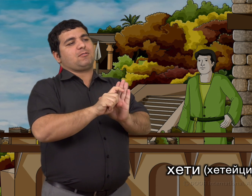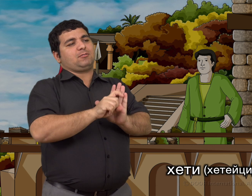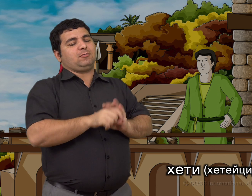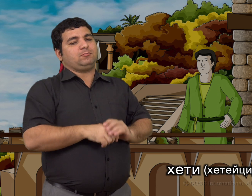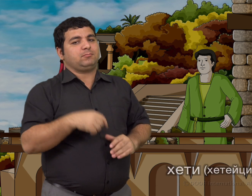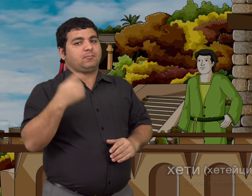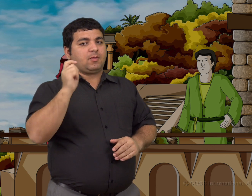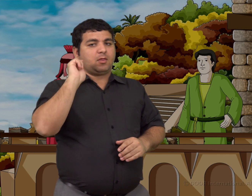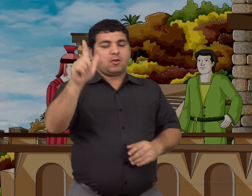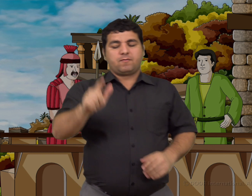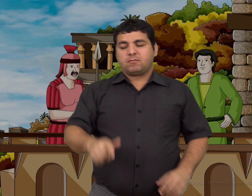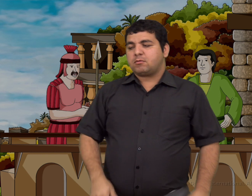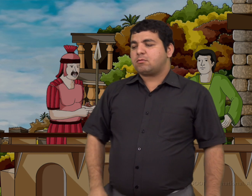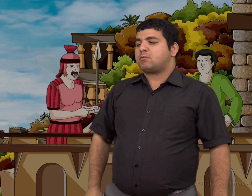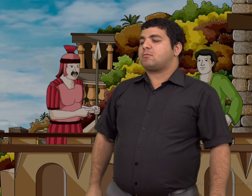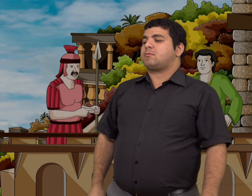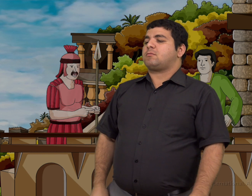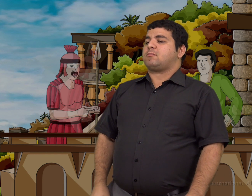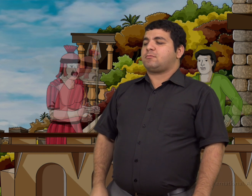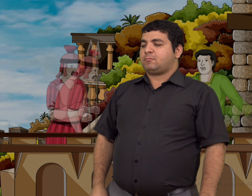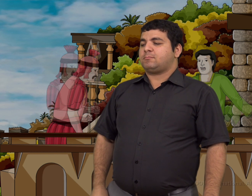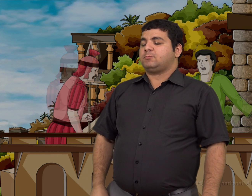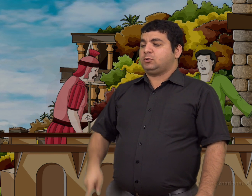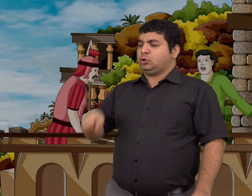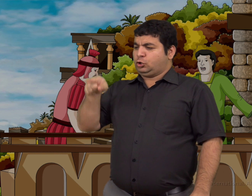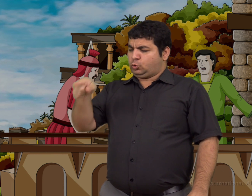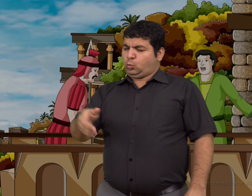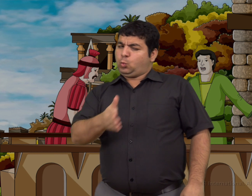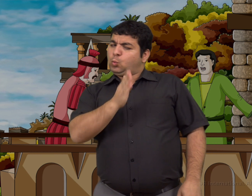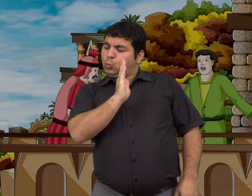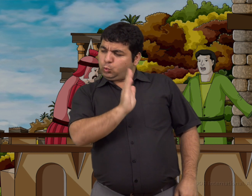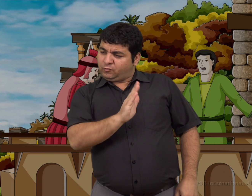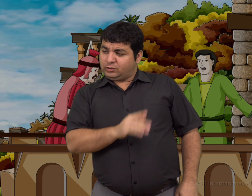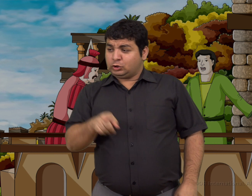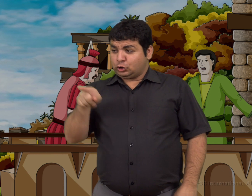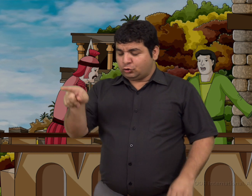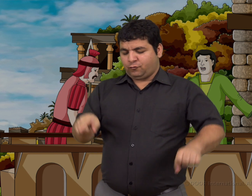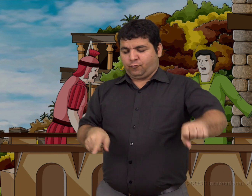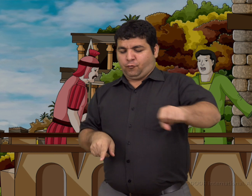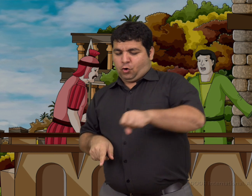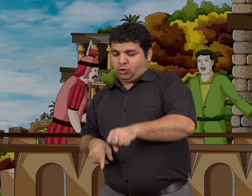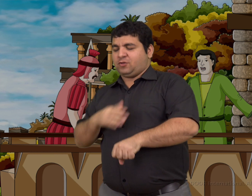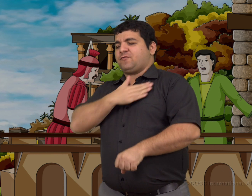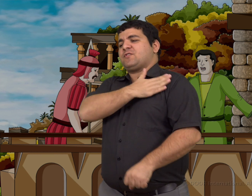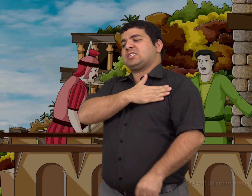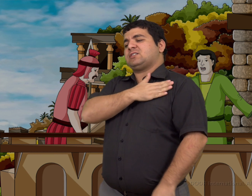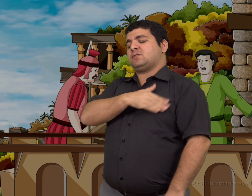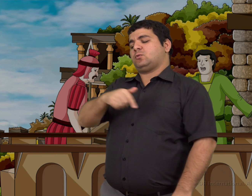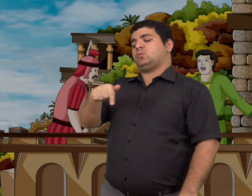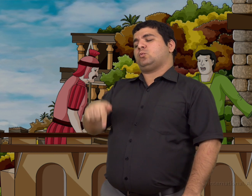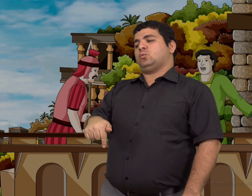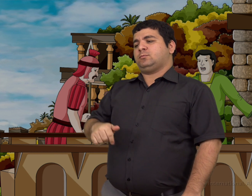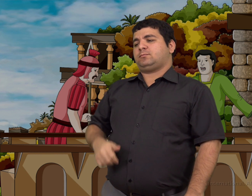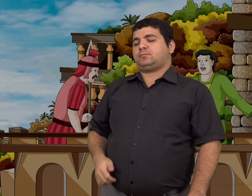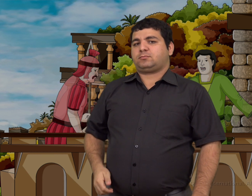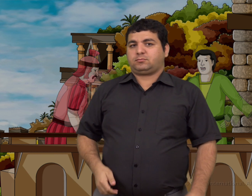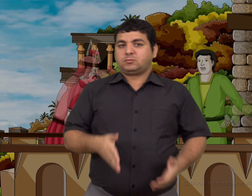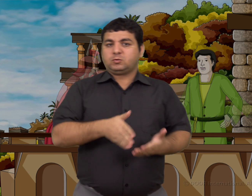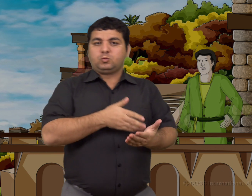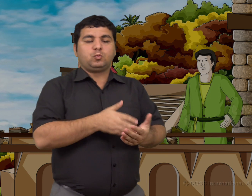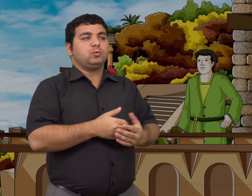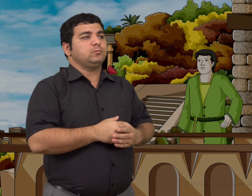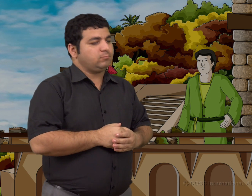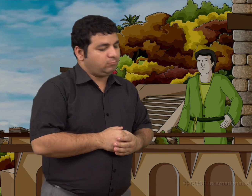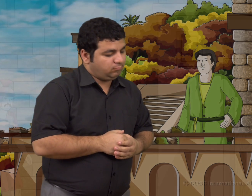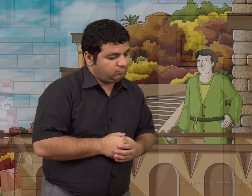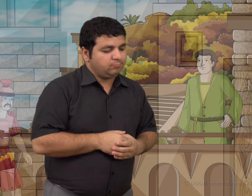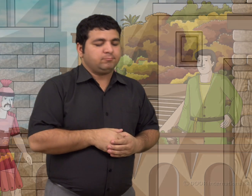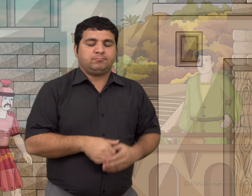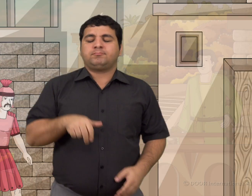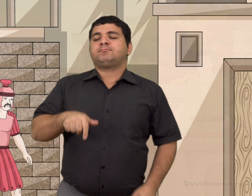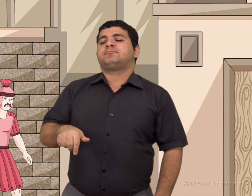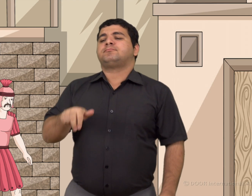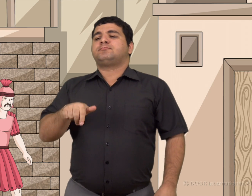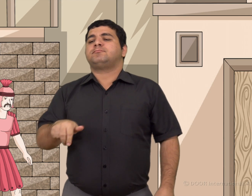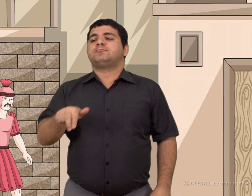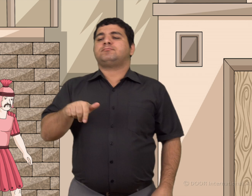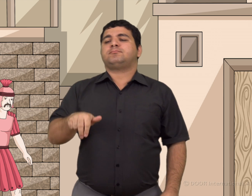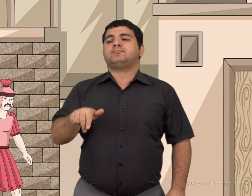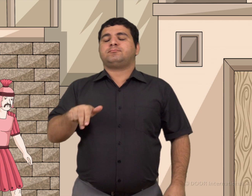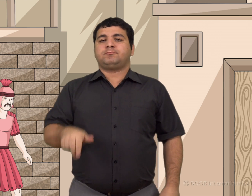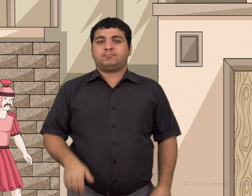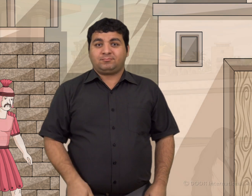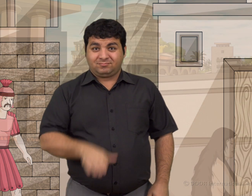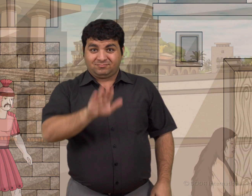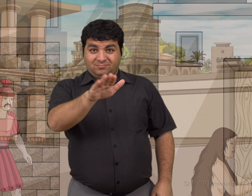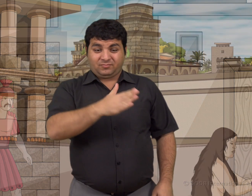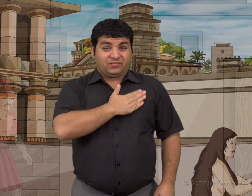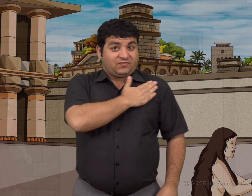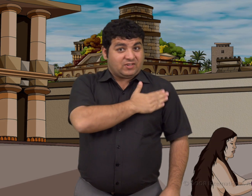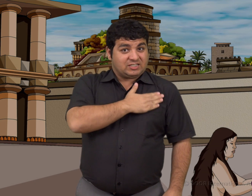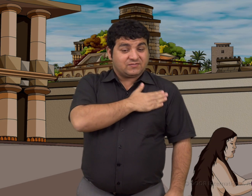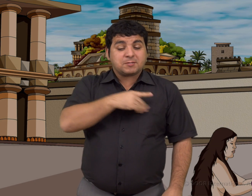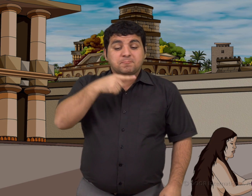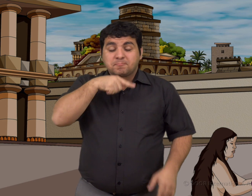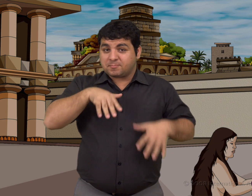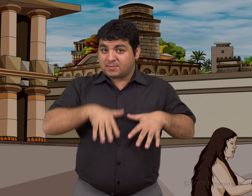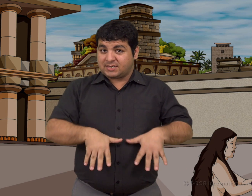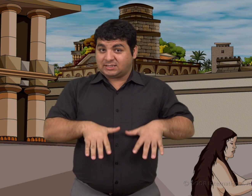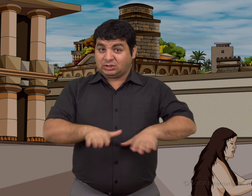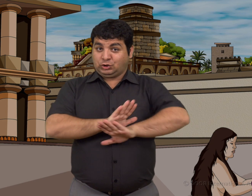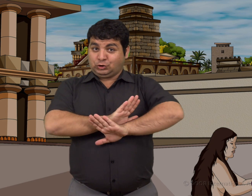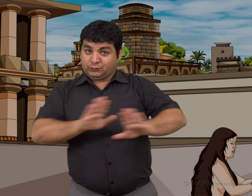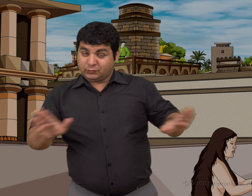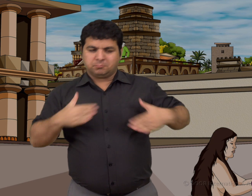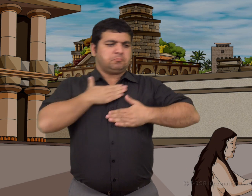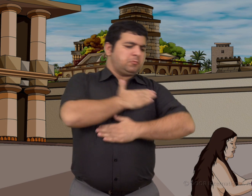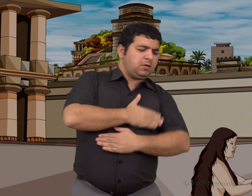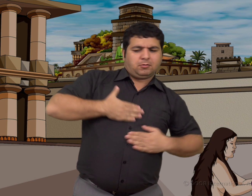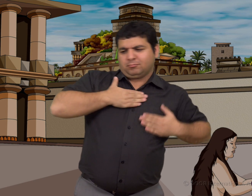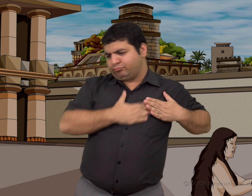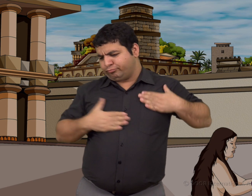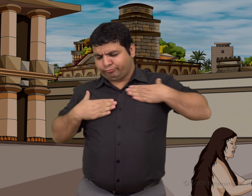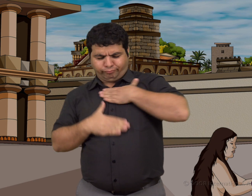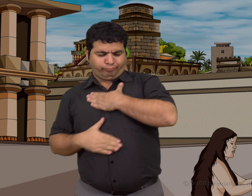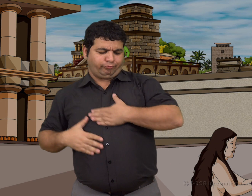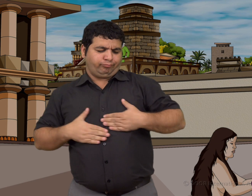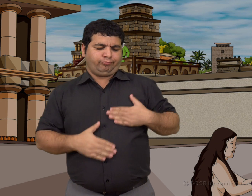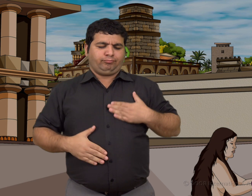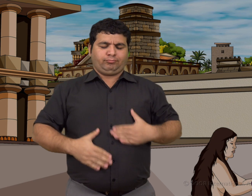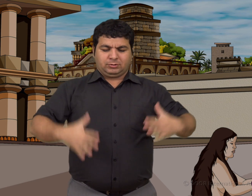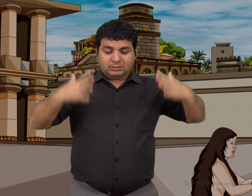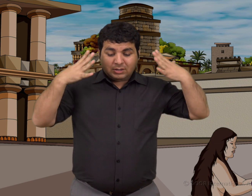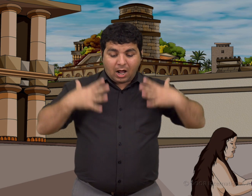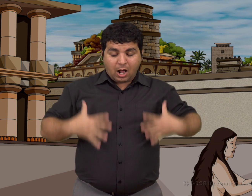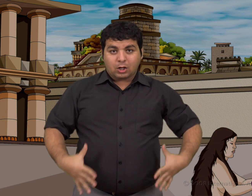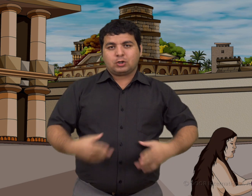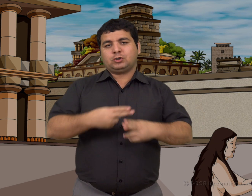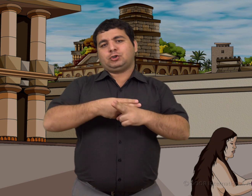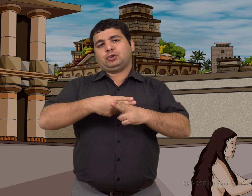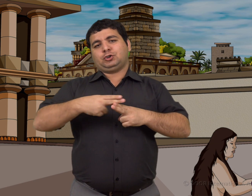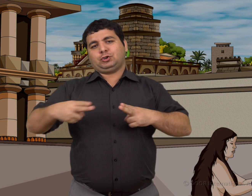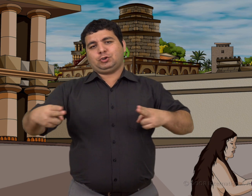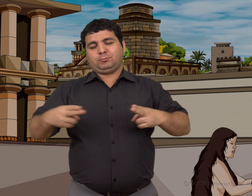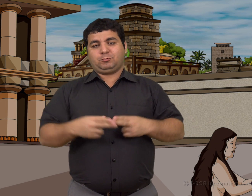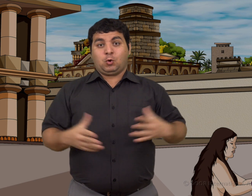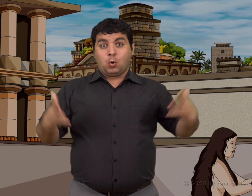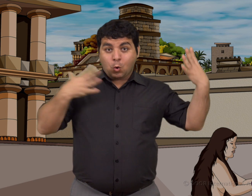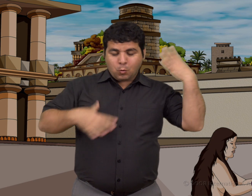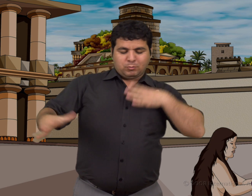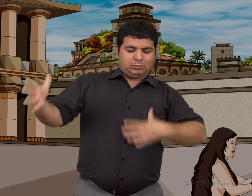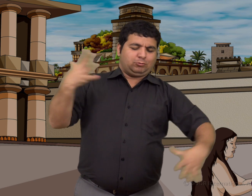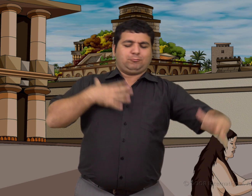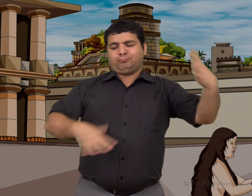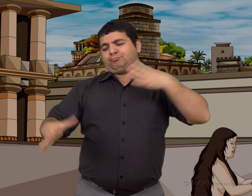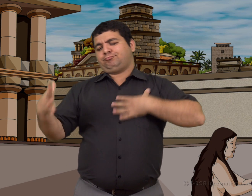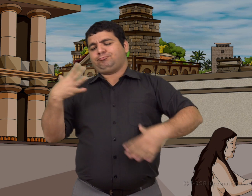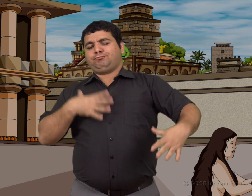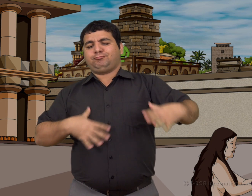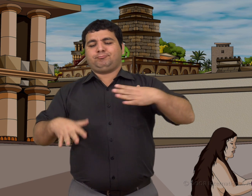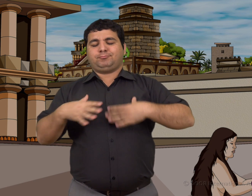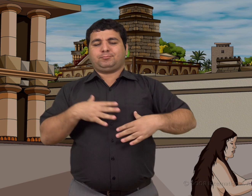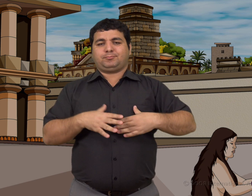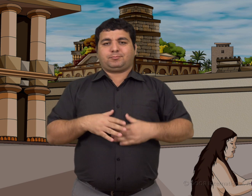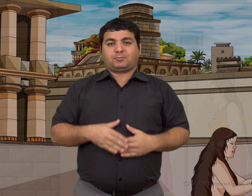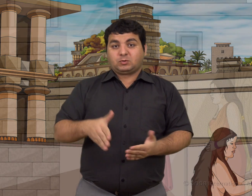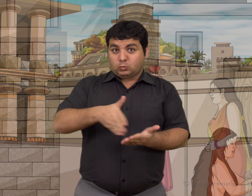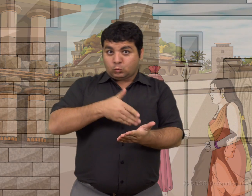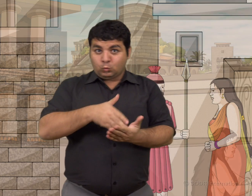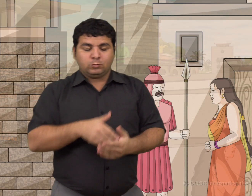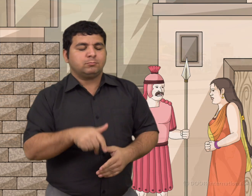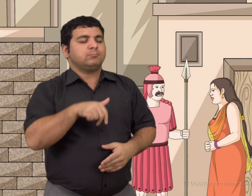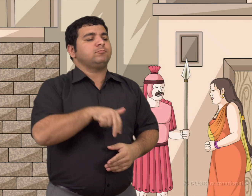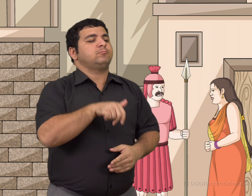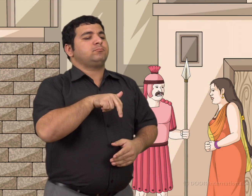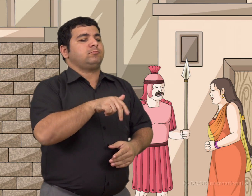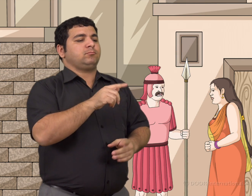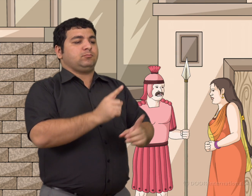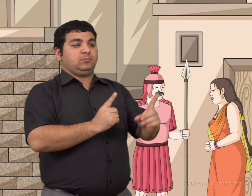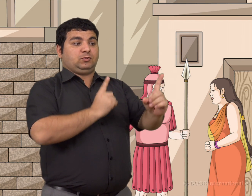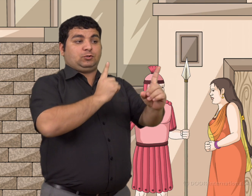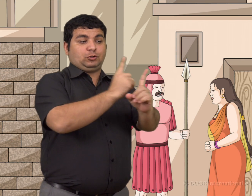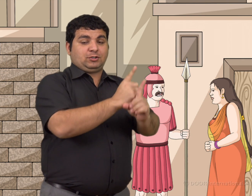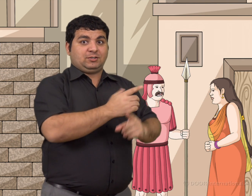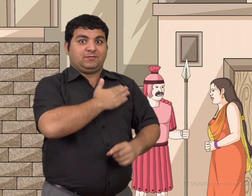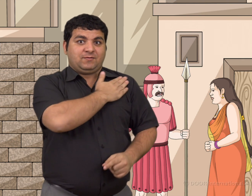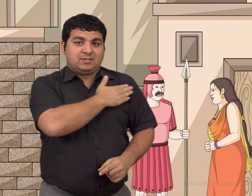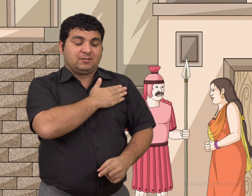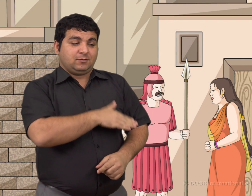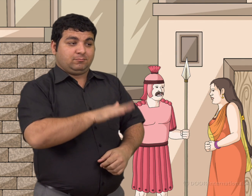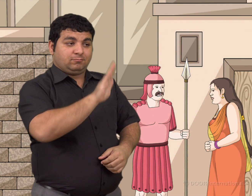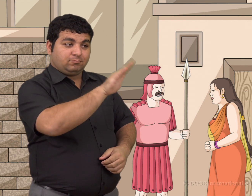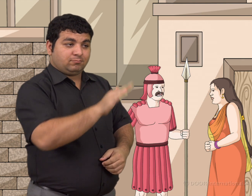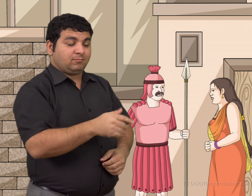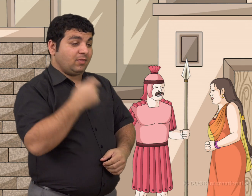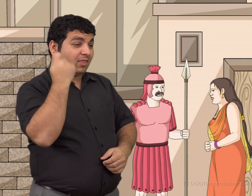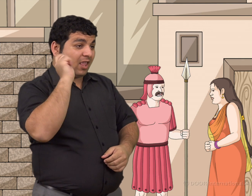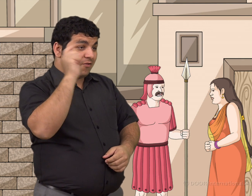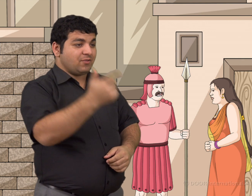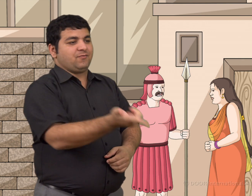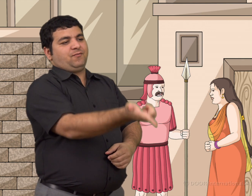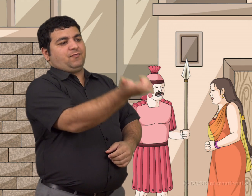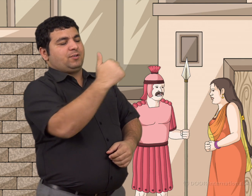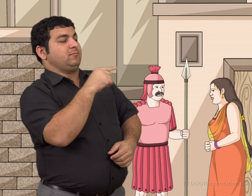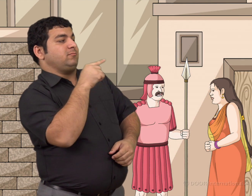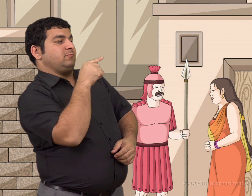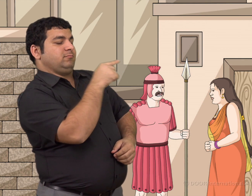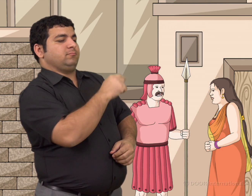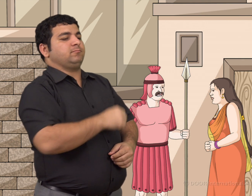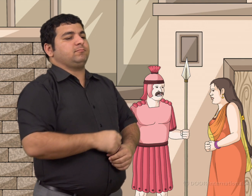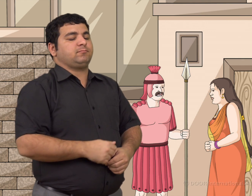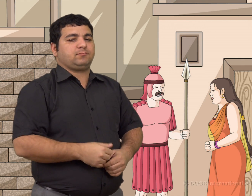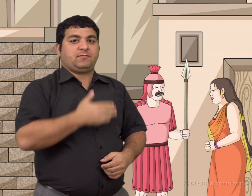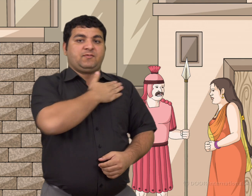Then David sent messengers to get her, and when she came to him, he slept with her.